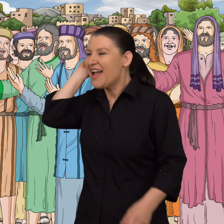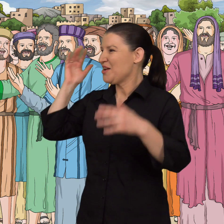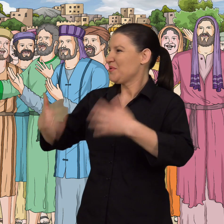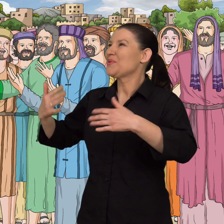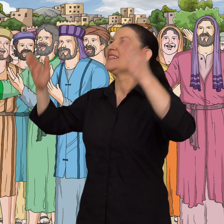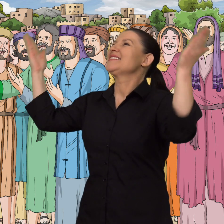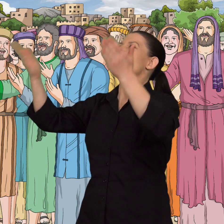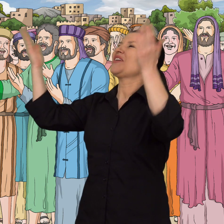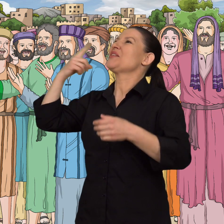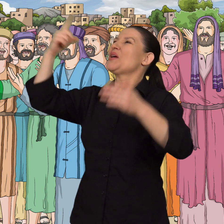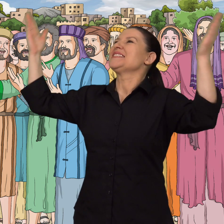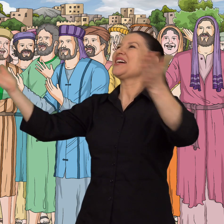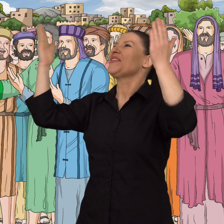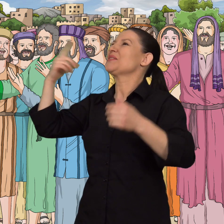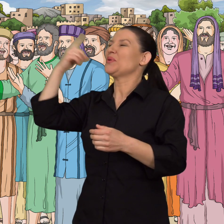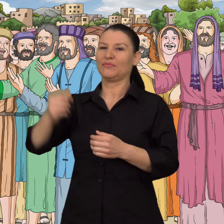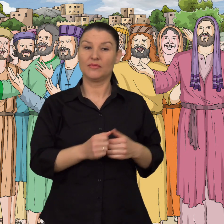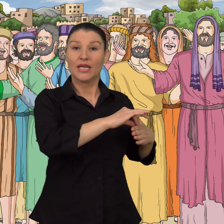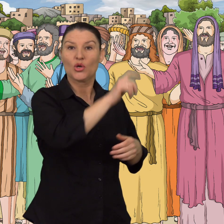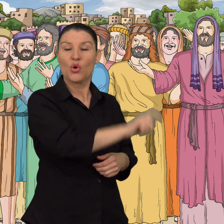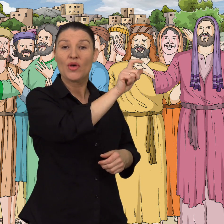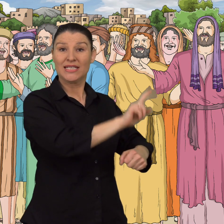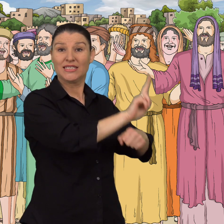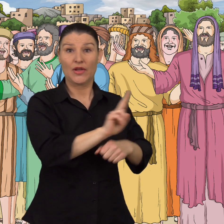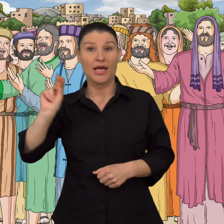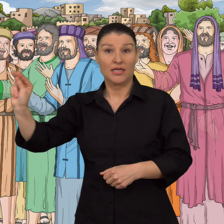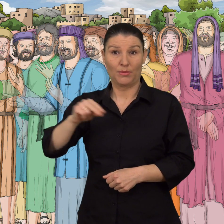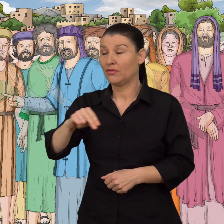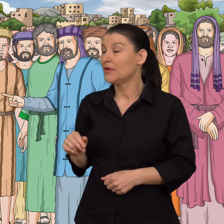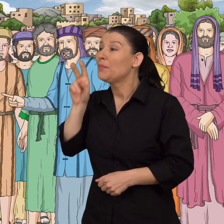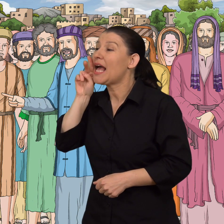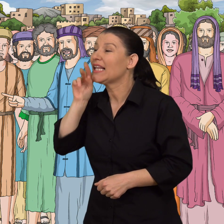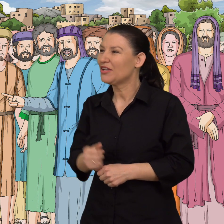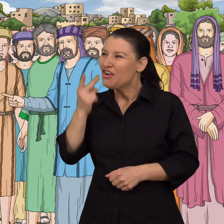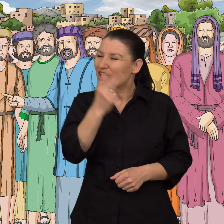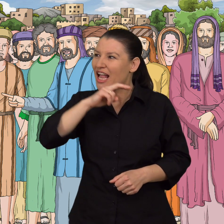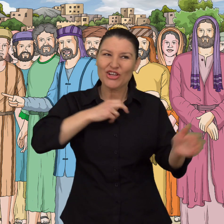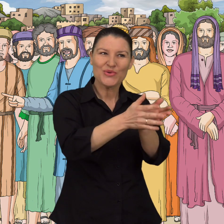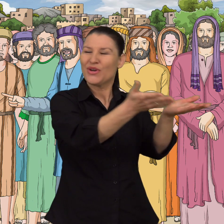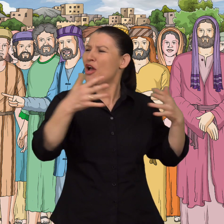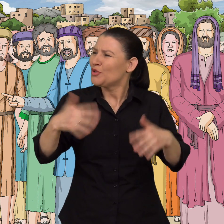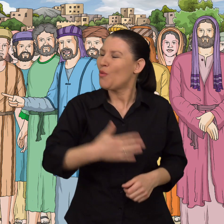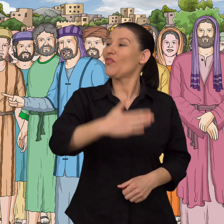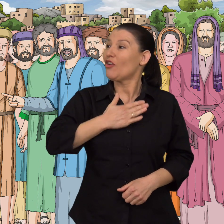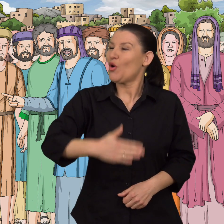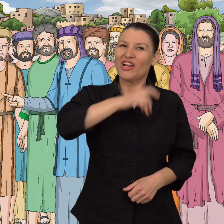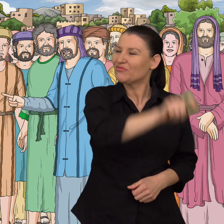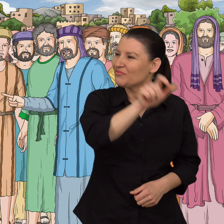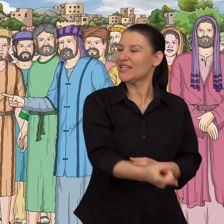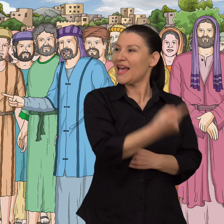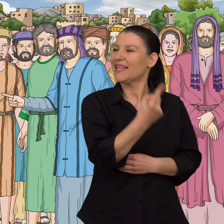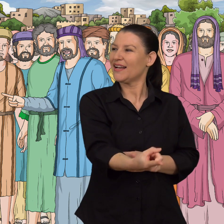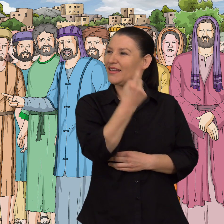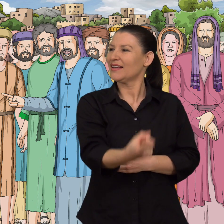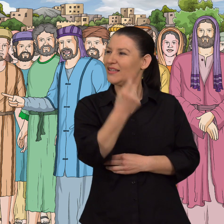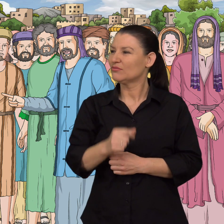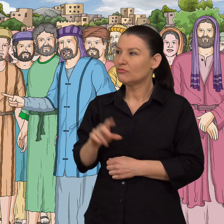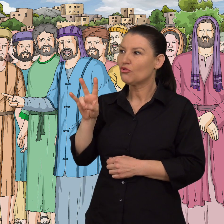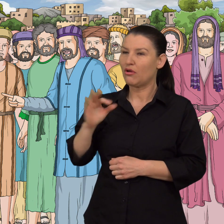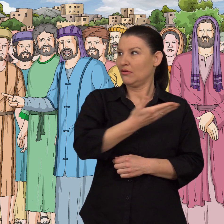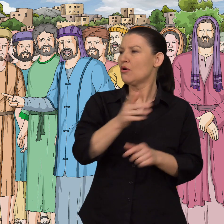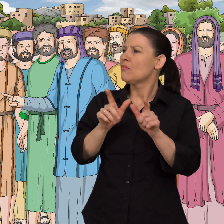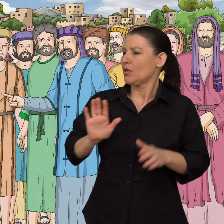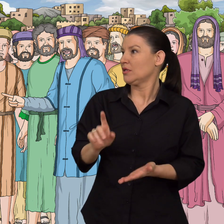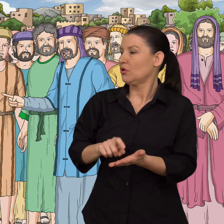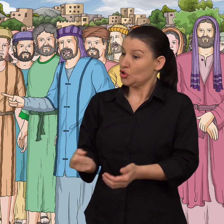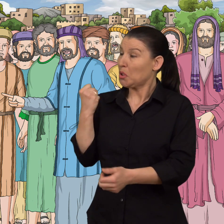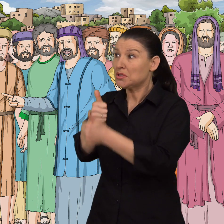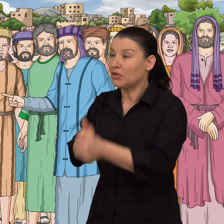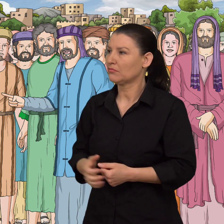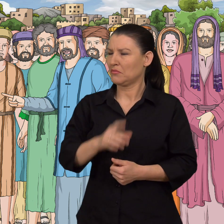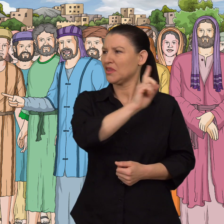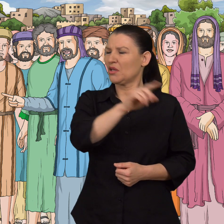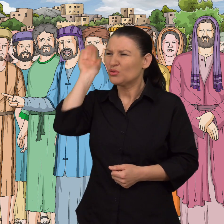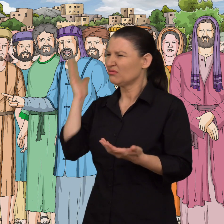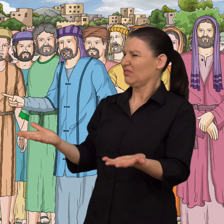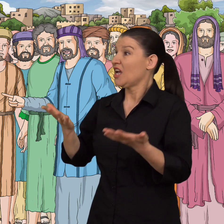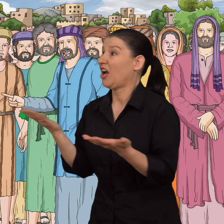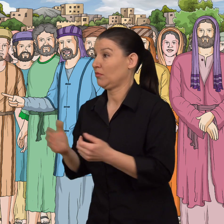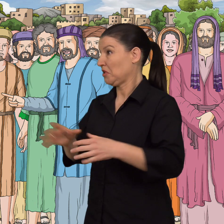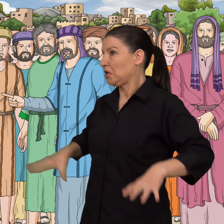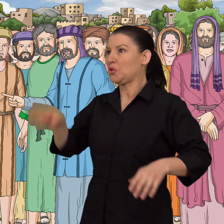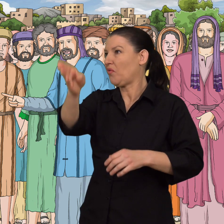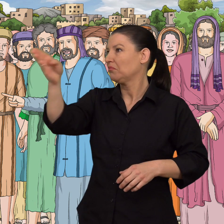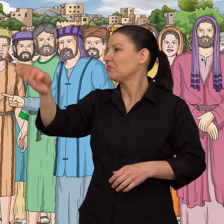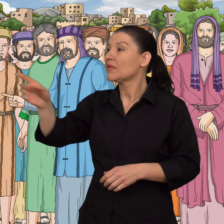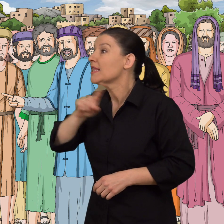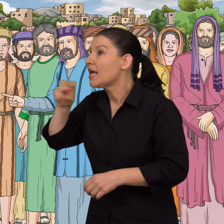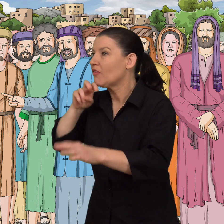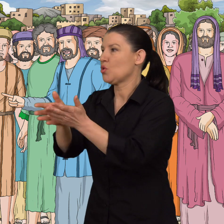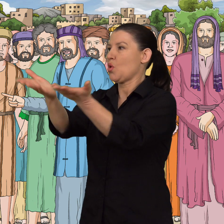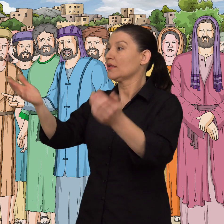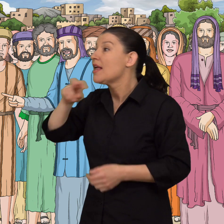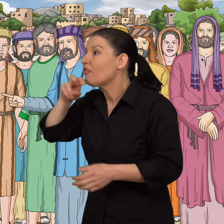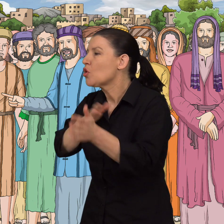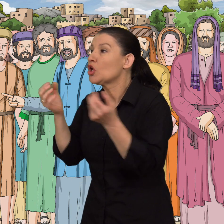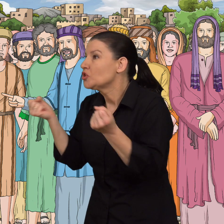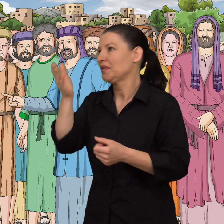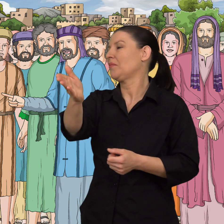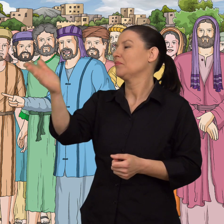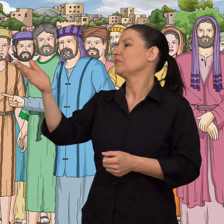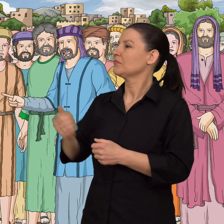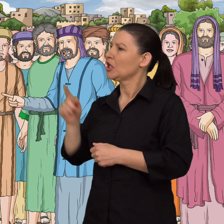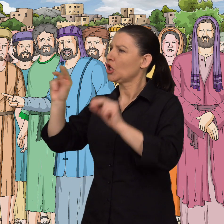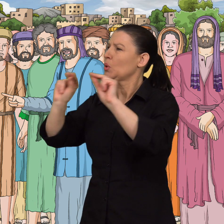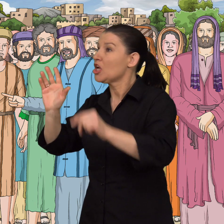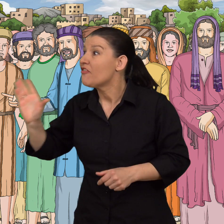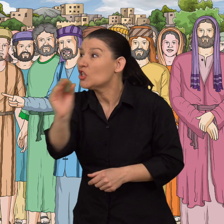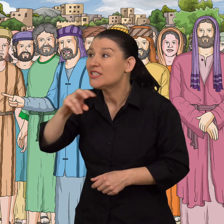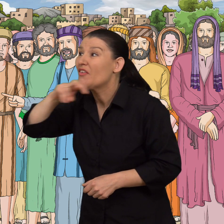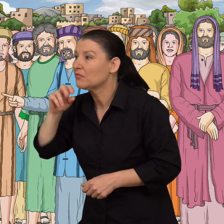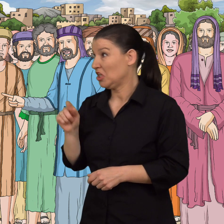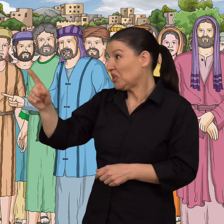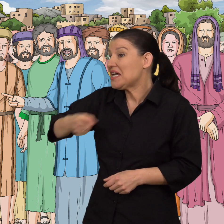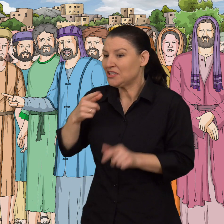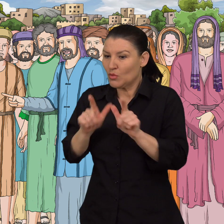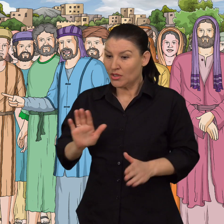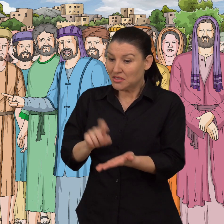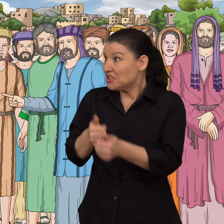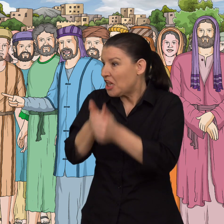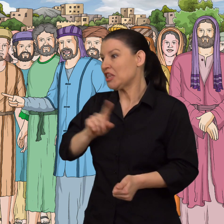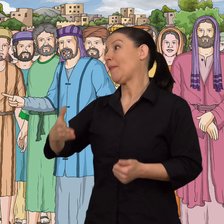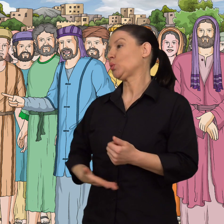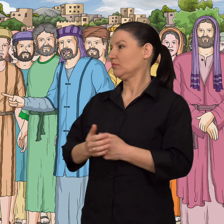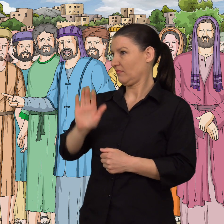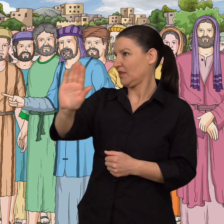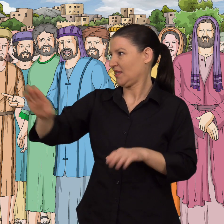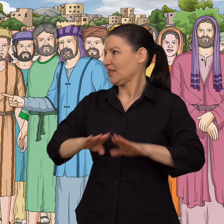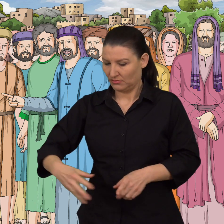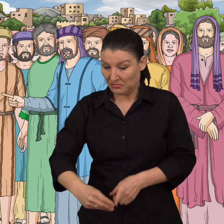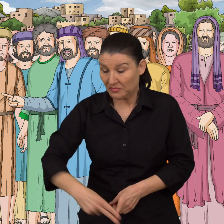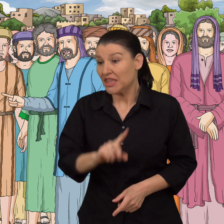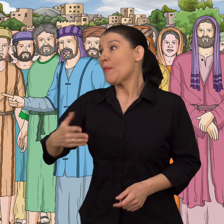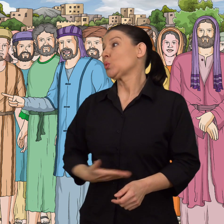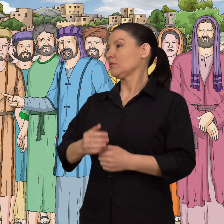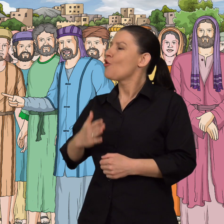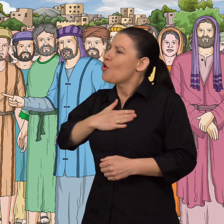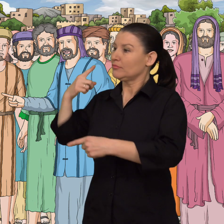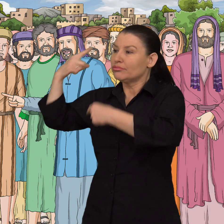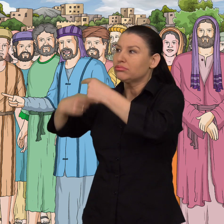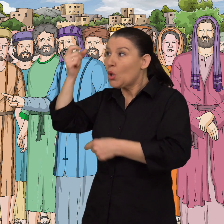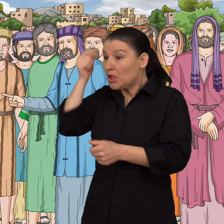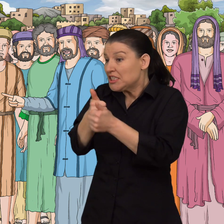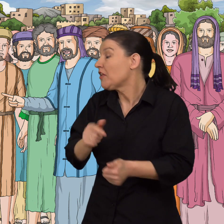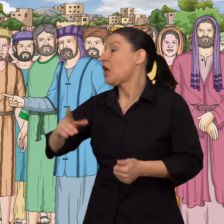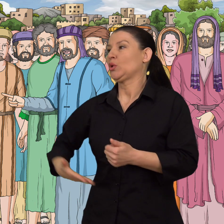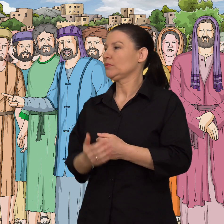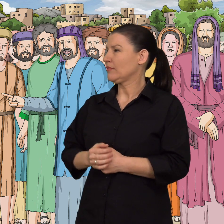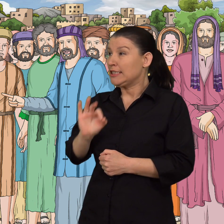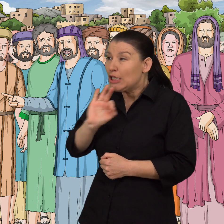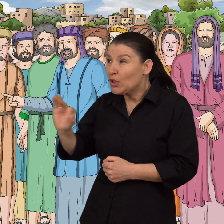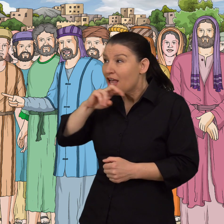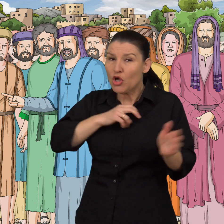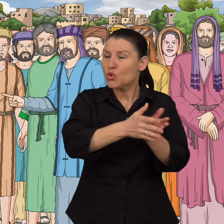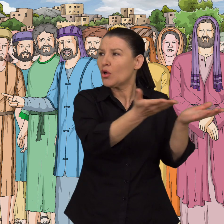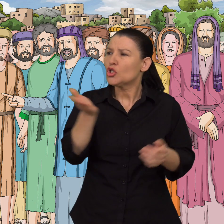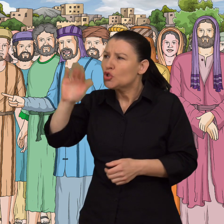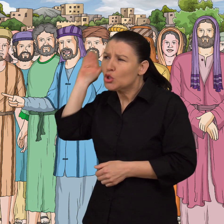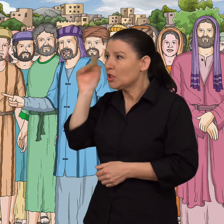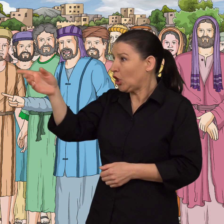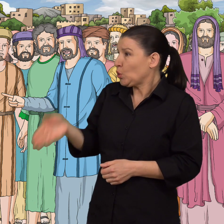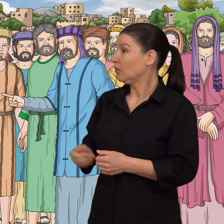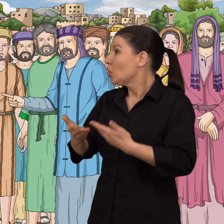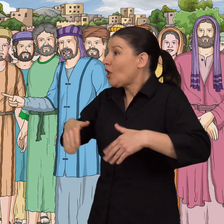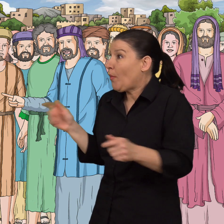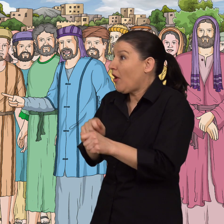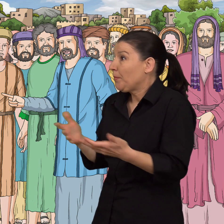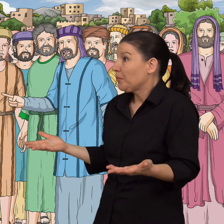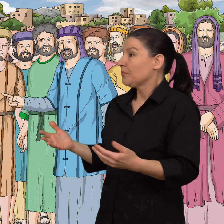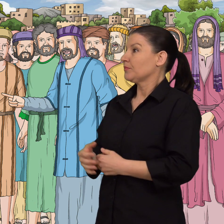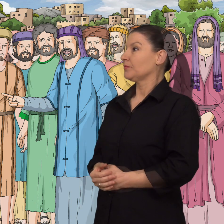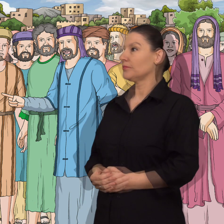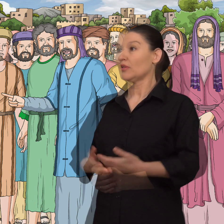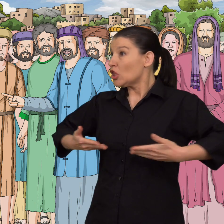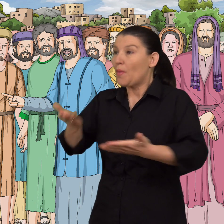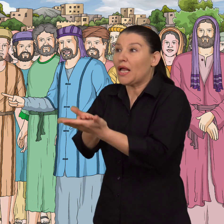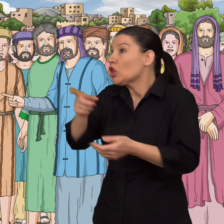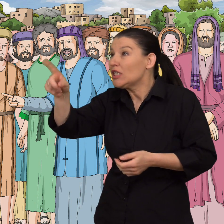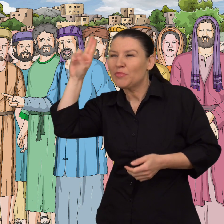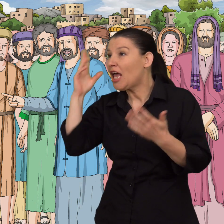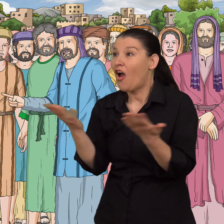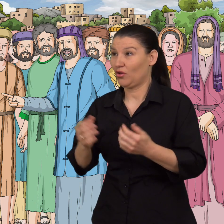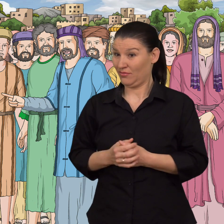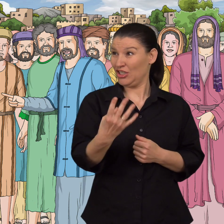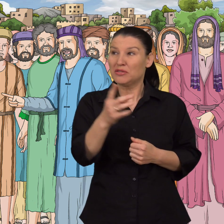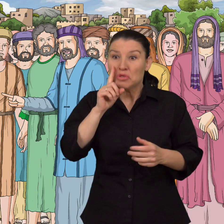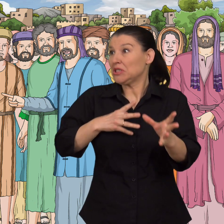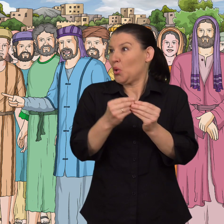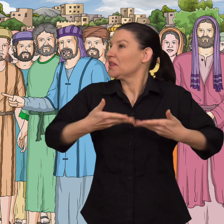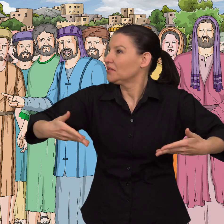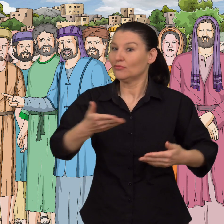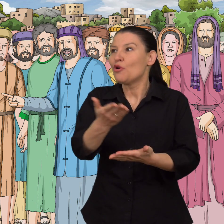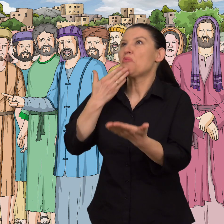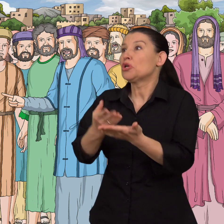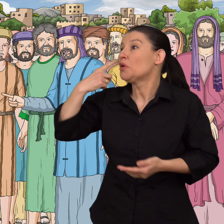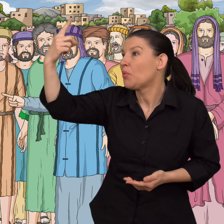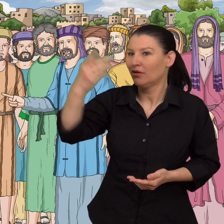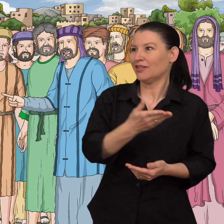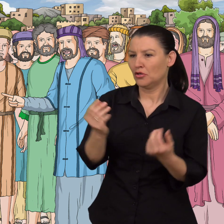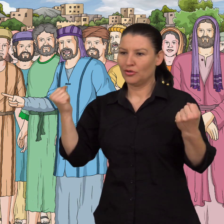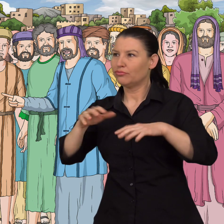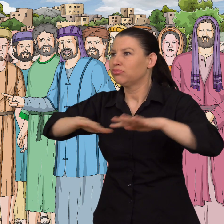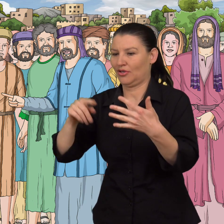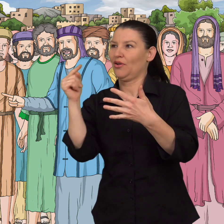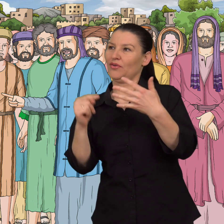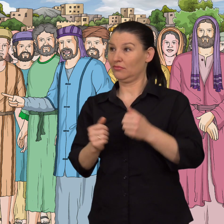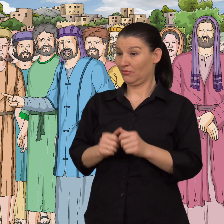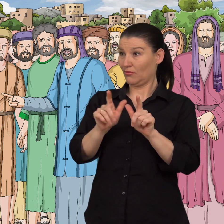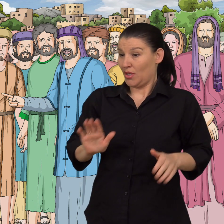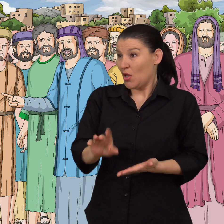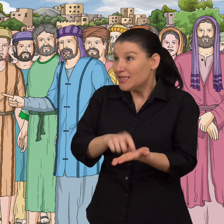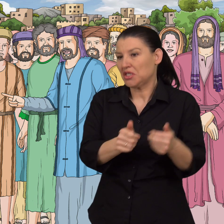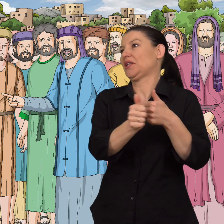Then they said to Paul, “You see, brother, how many thousands of Jews have believed, and all of them are zealous for the law. But they are under the impression that you teach all the Jews who live among the Gentiles to forsake Moses, telling them not to circumcise their children or observe our customs. What then should we do?